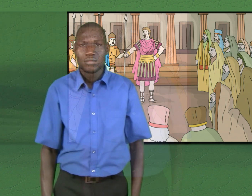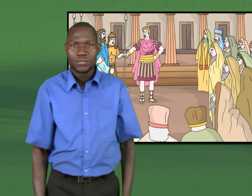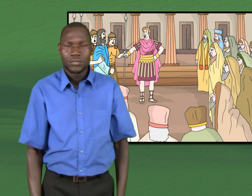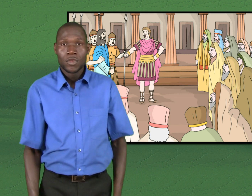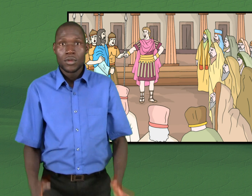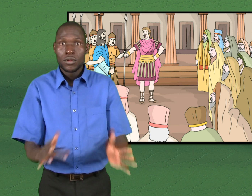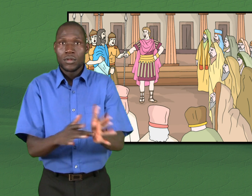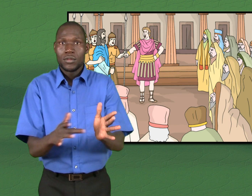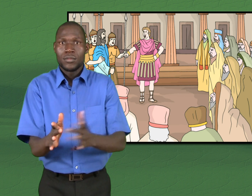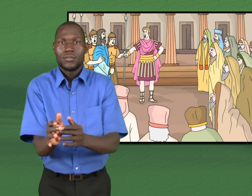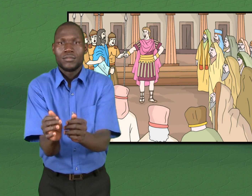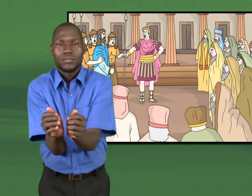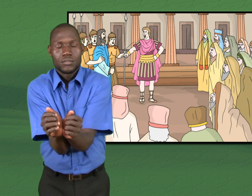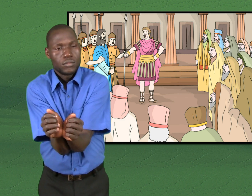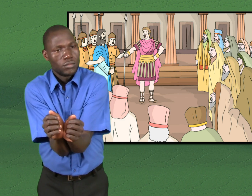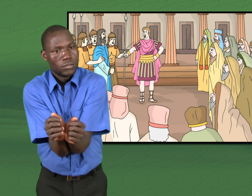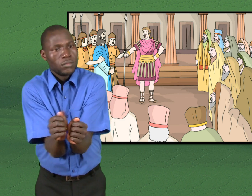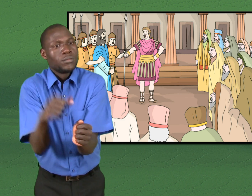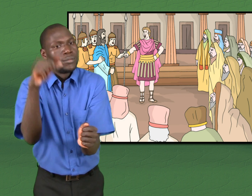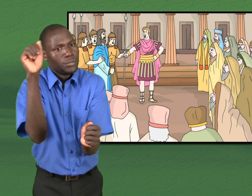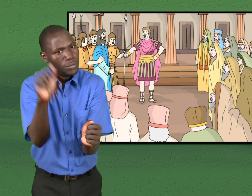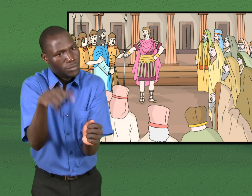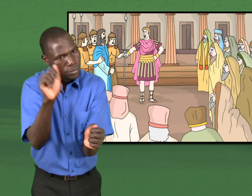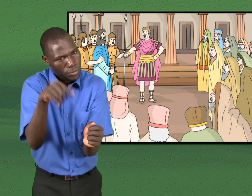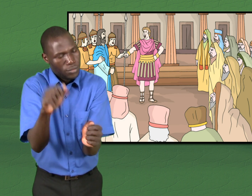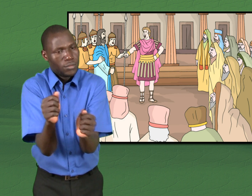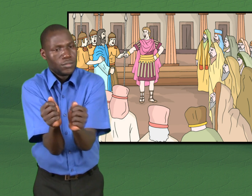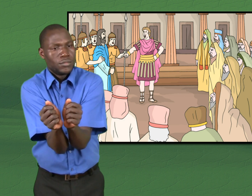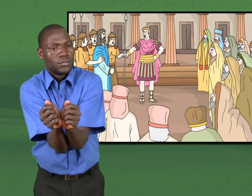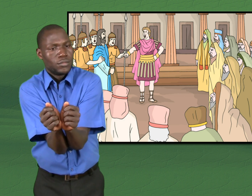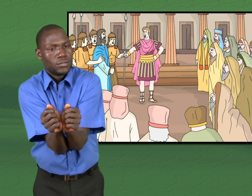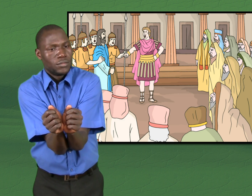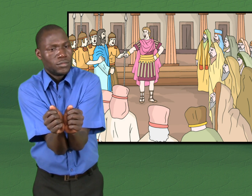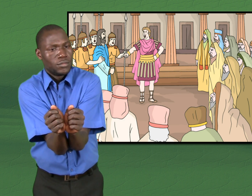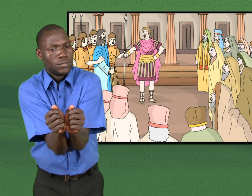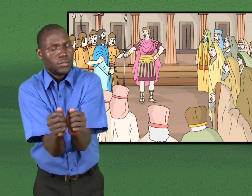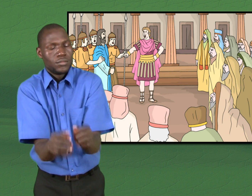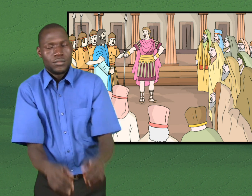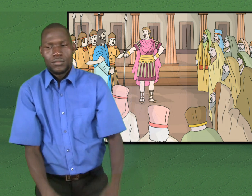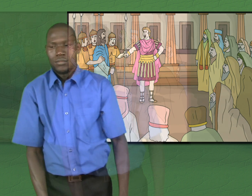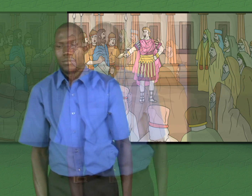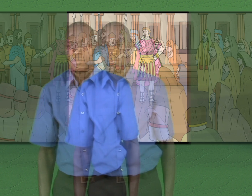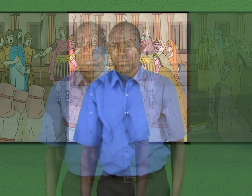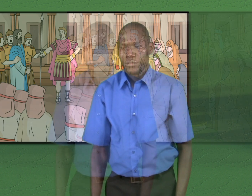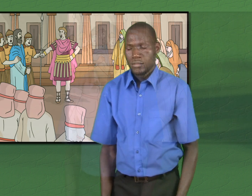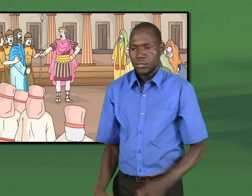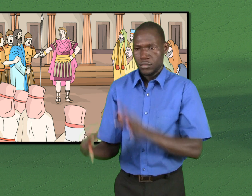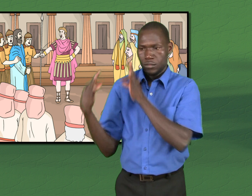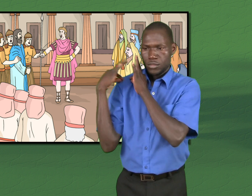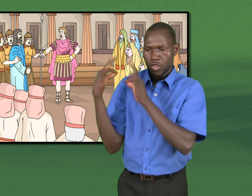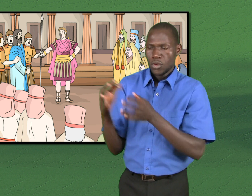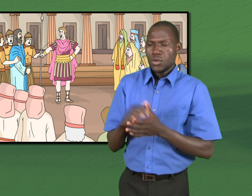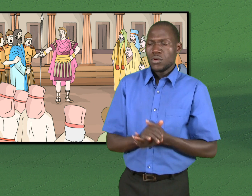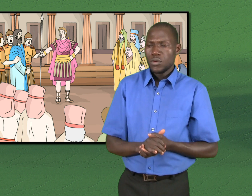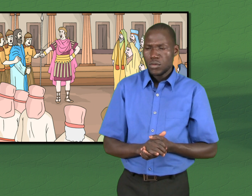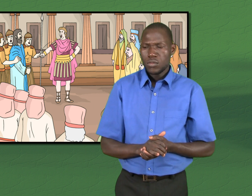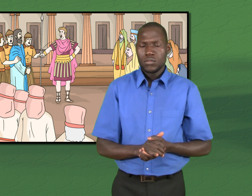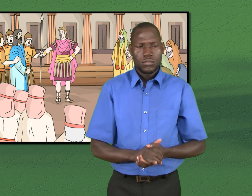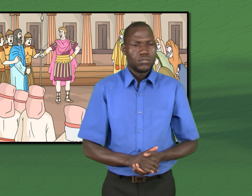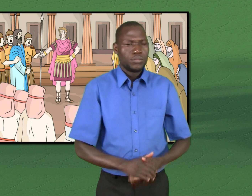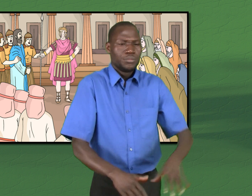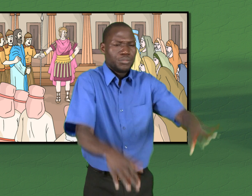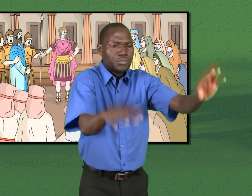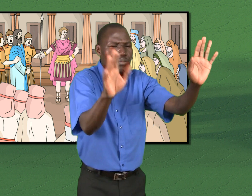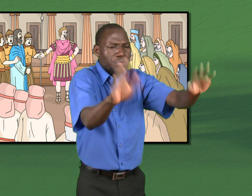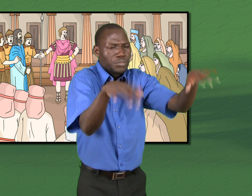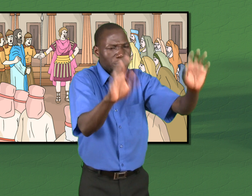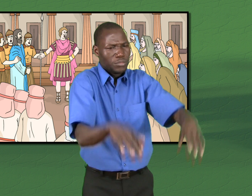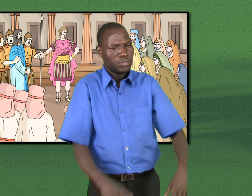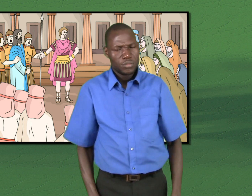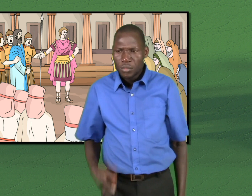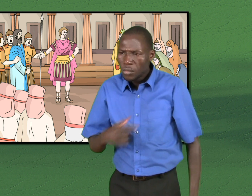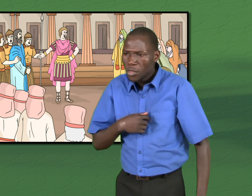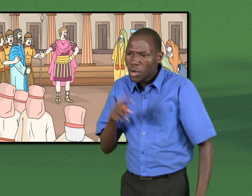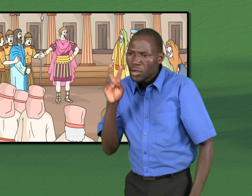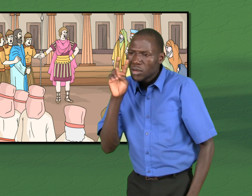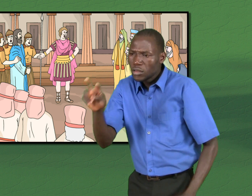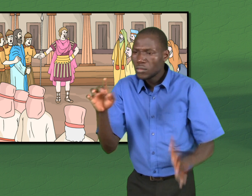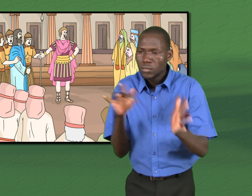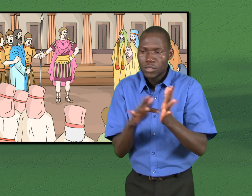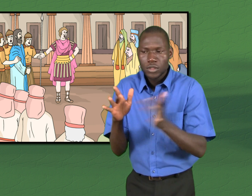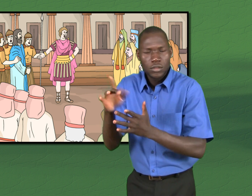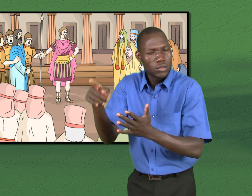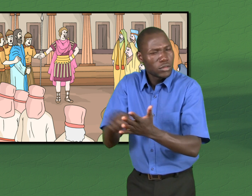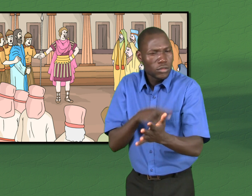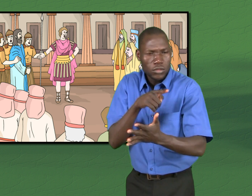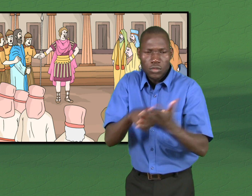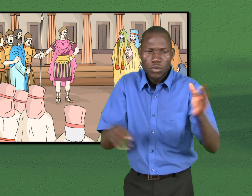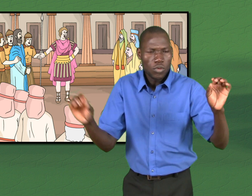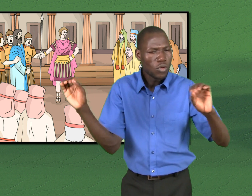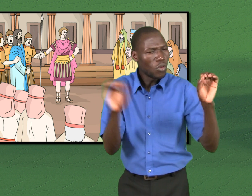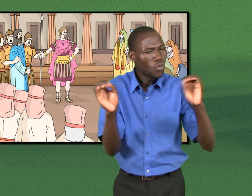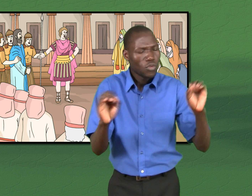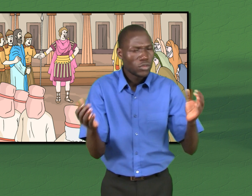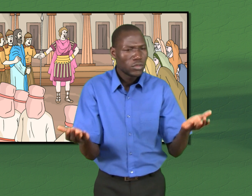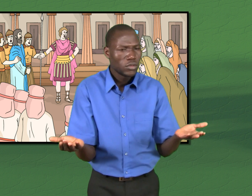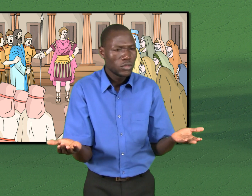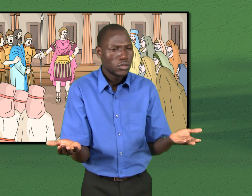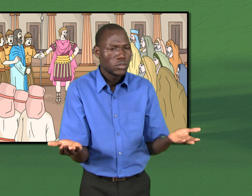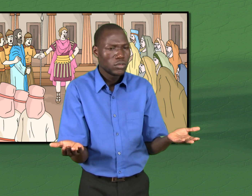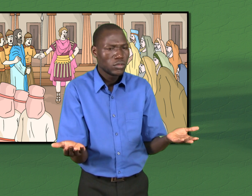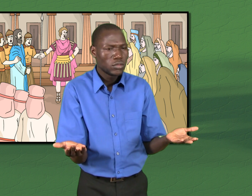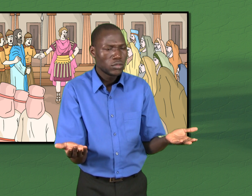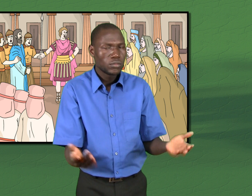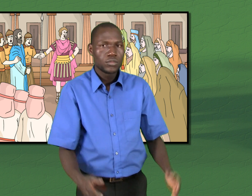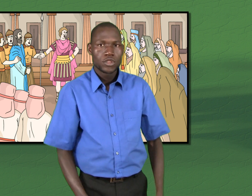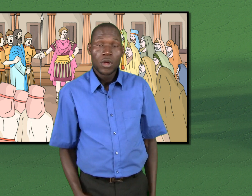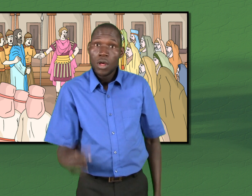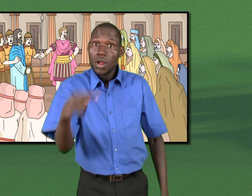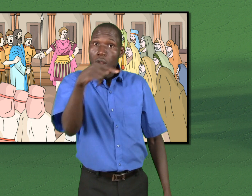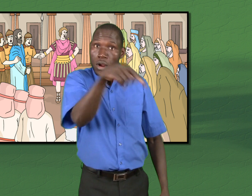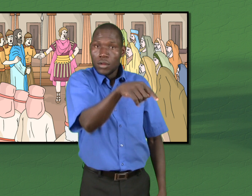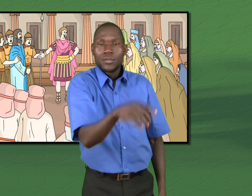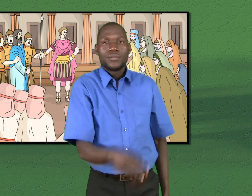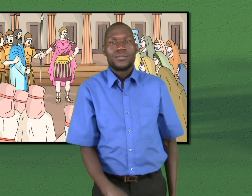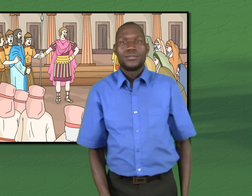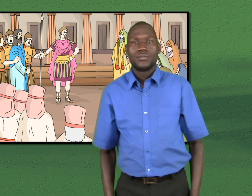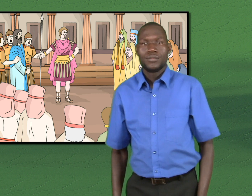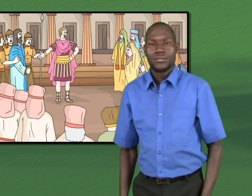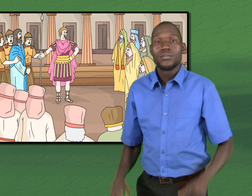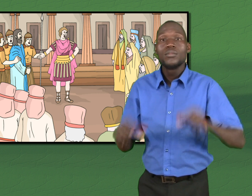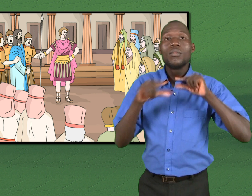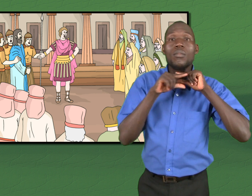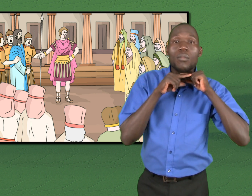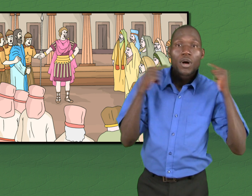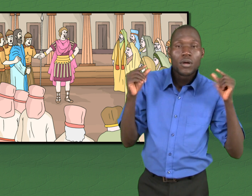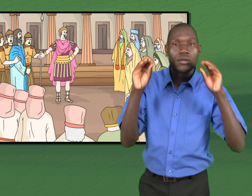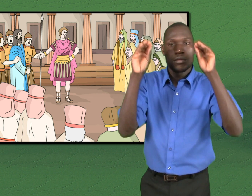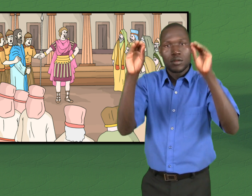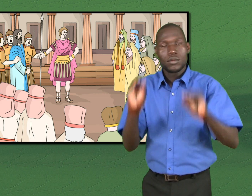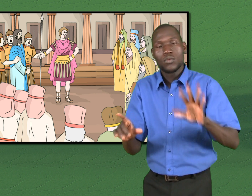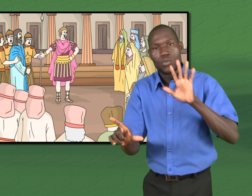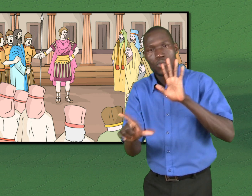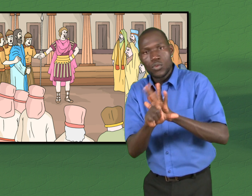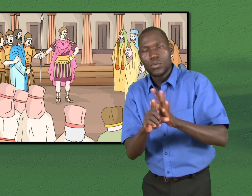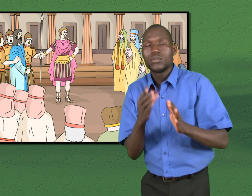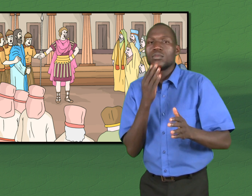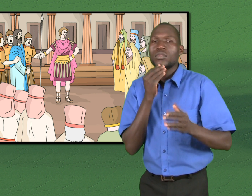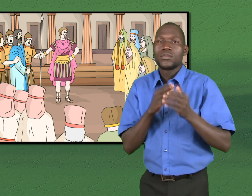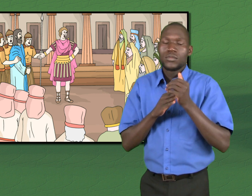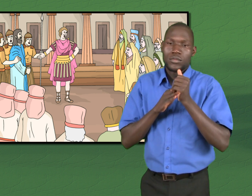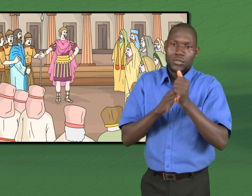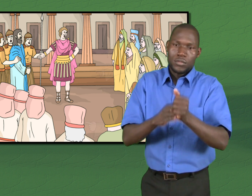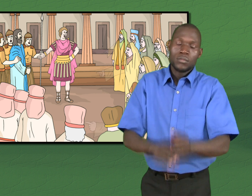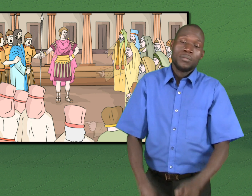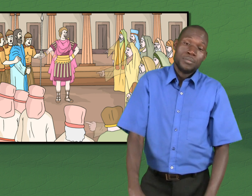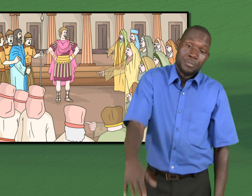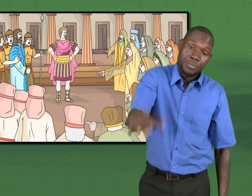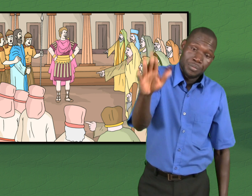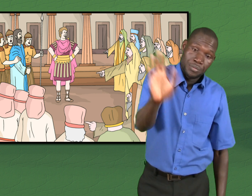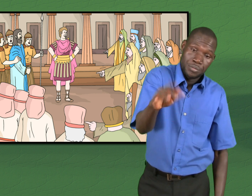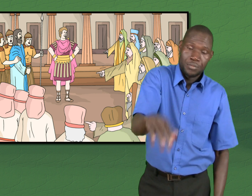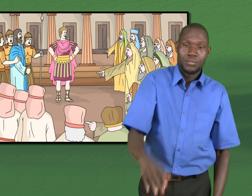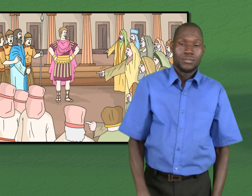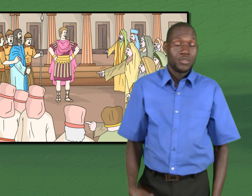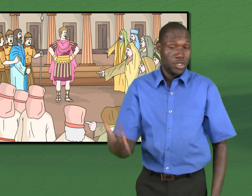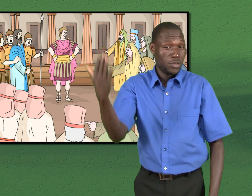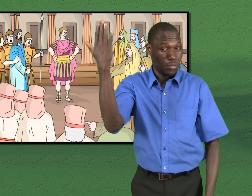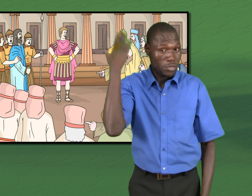Then Pilate said to the chief priests and the crowds, “I find no basis for a charge against this man.”